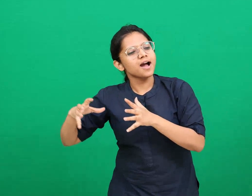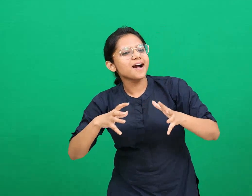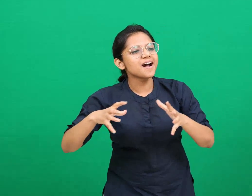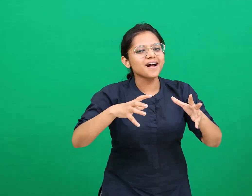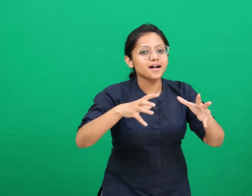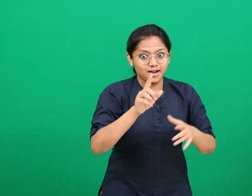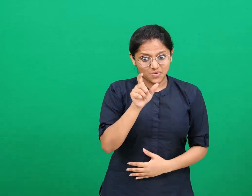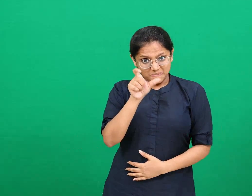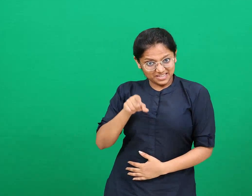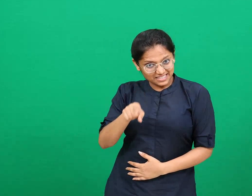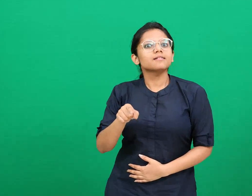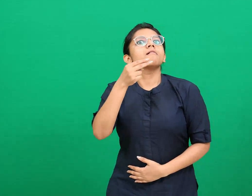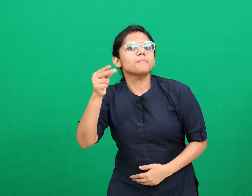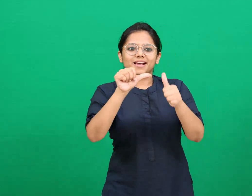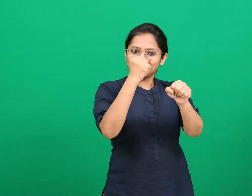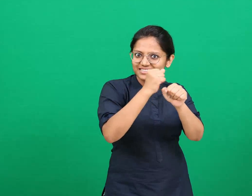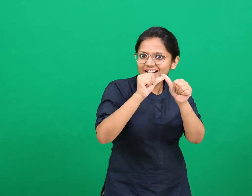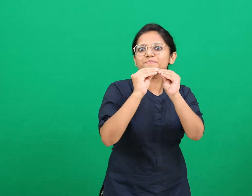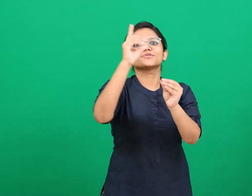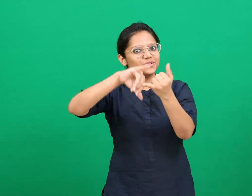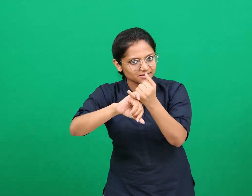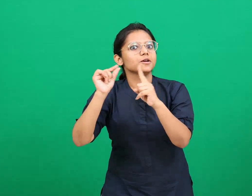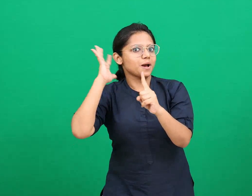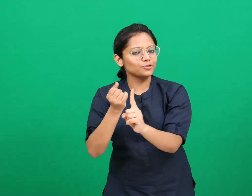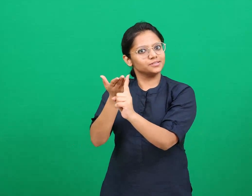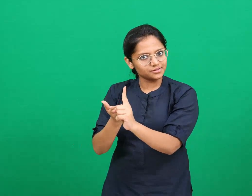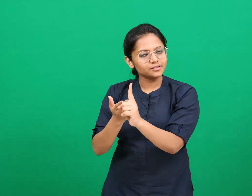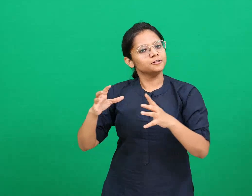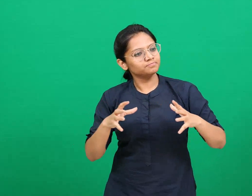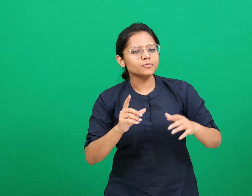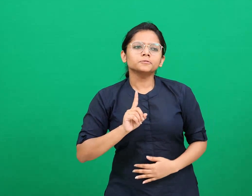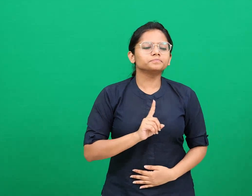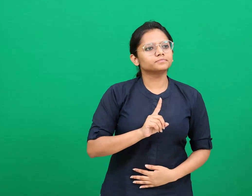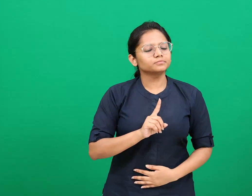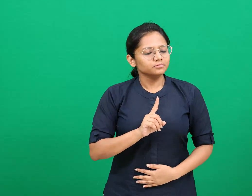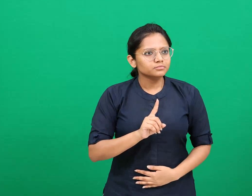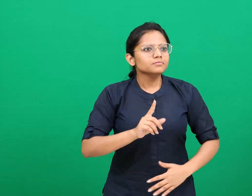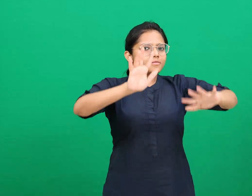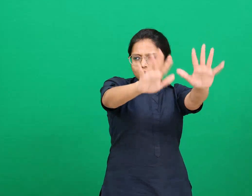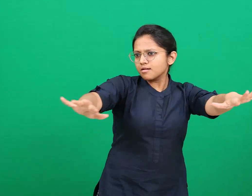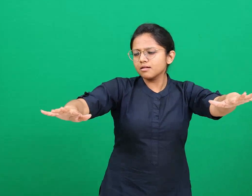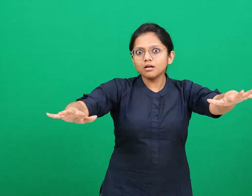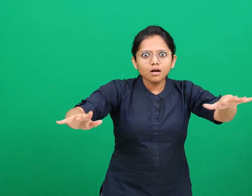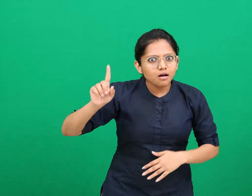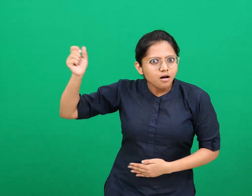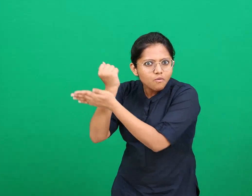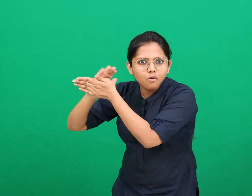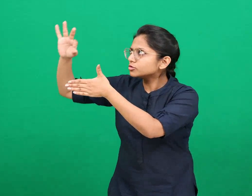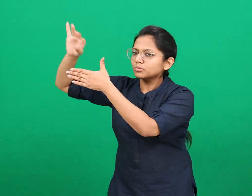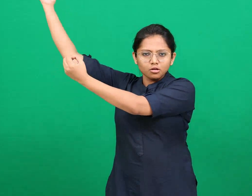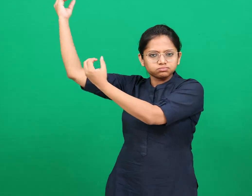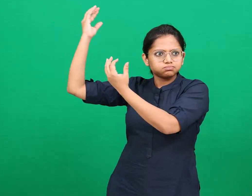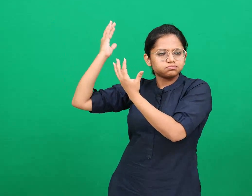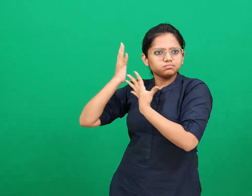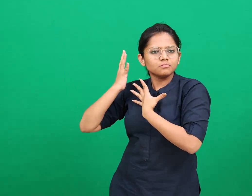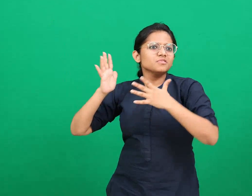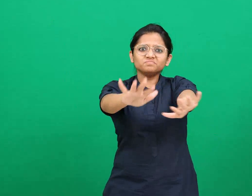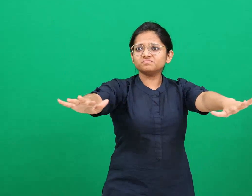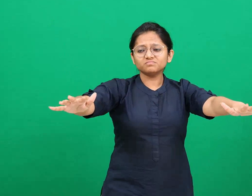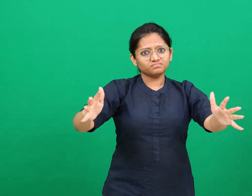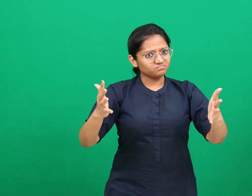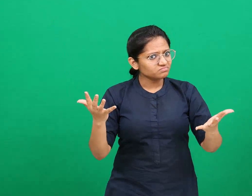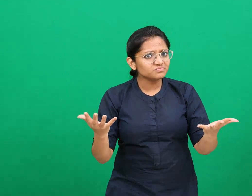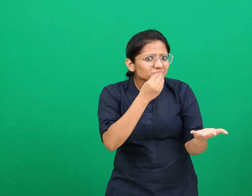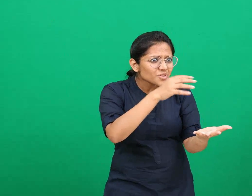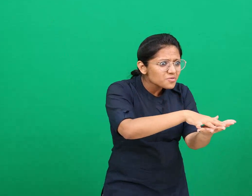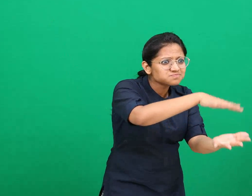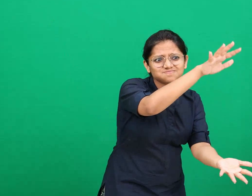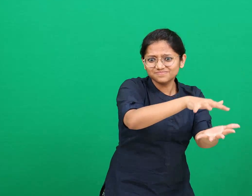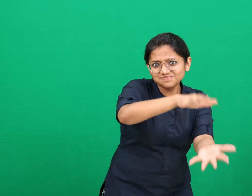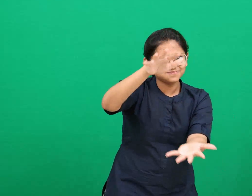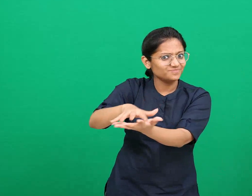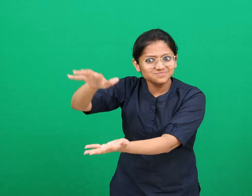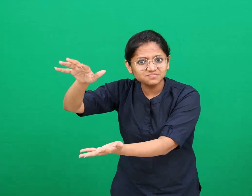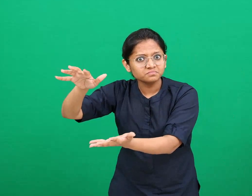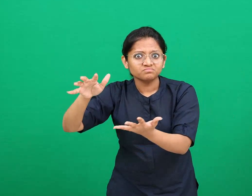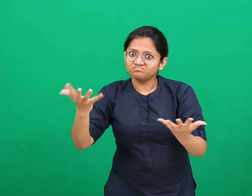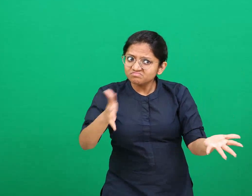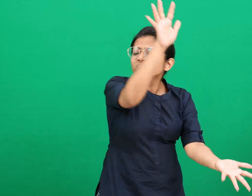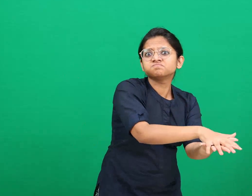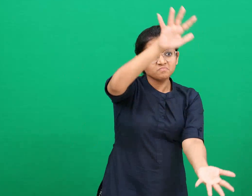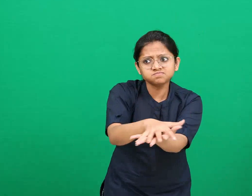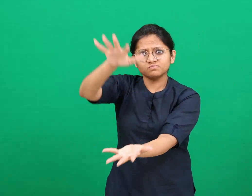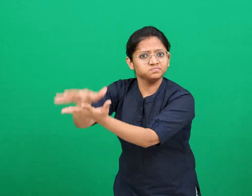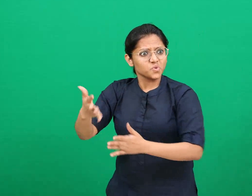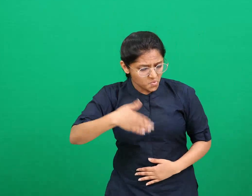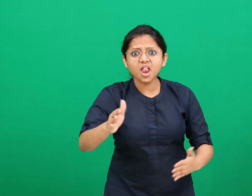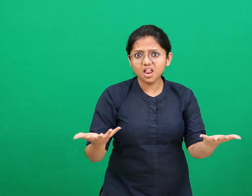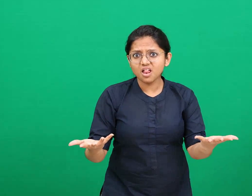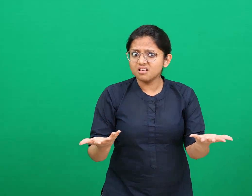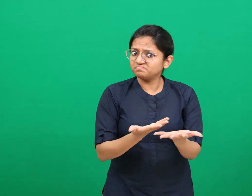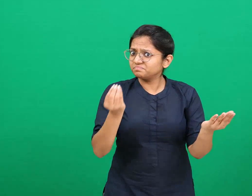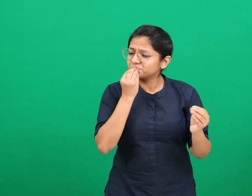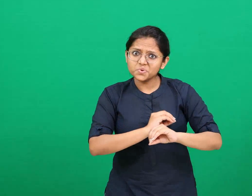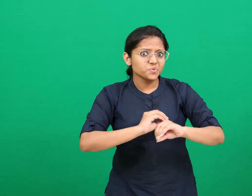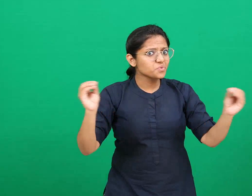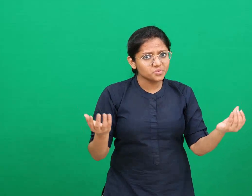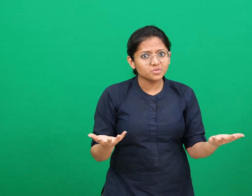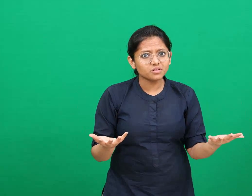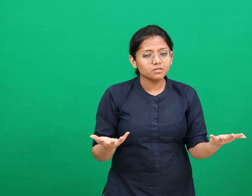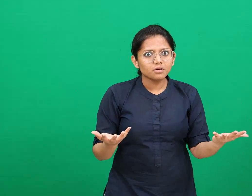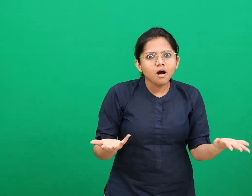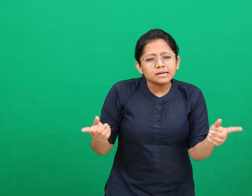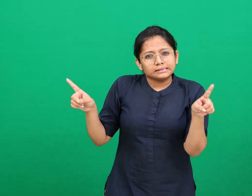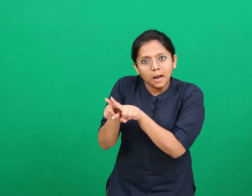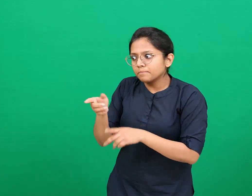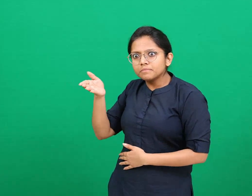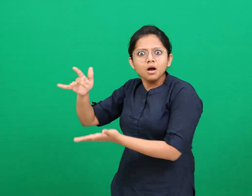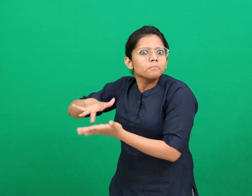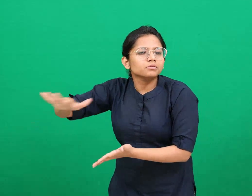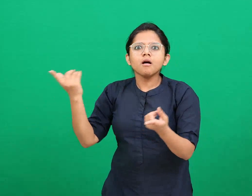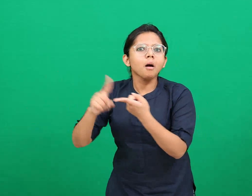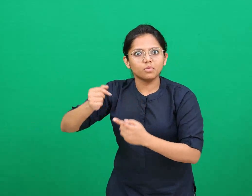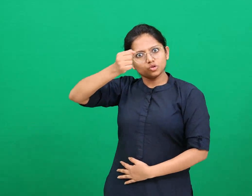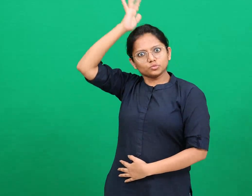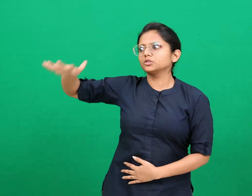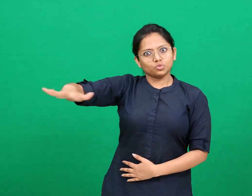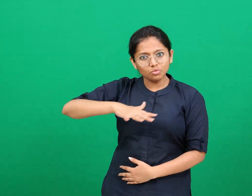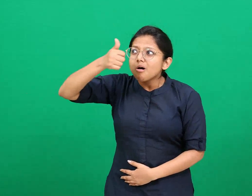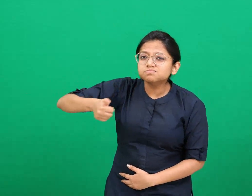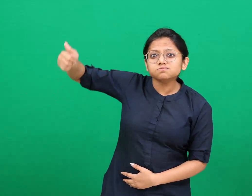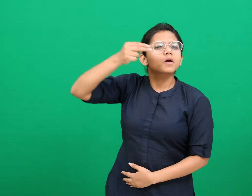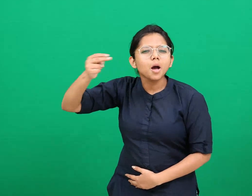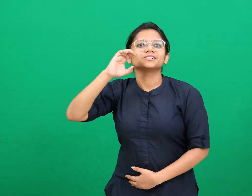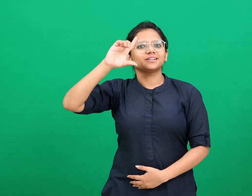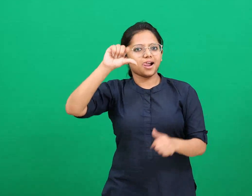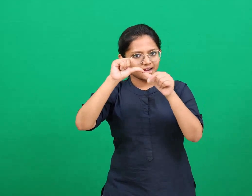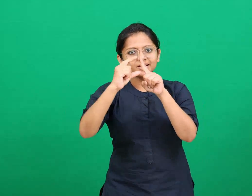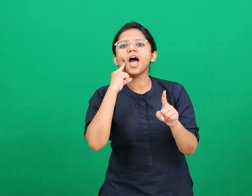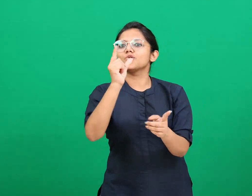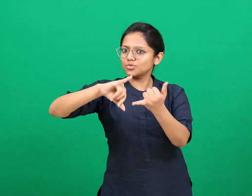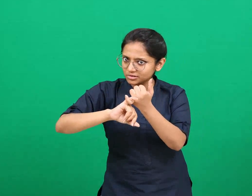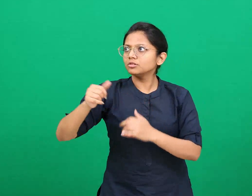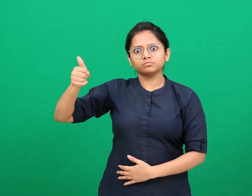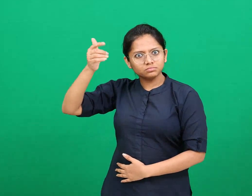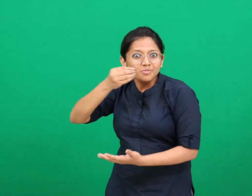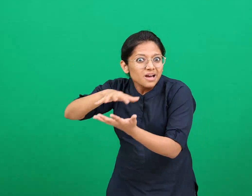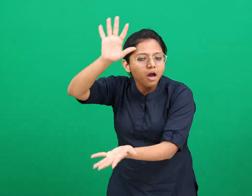One of them named Agabus stood up and predicted through the Spirit that a great famine would sweep across the whole world.